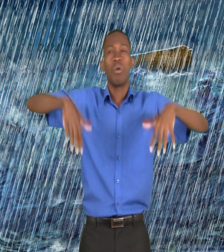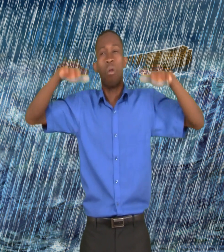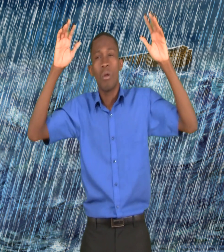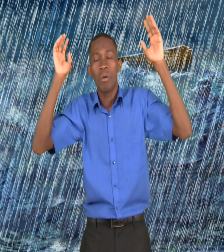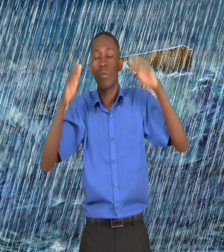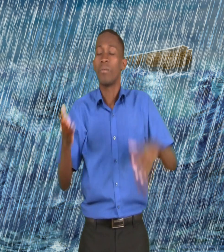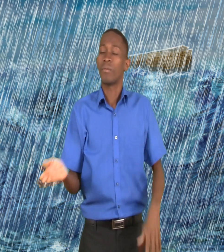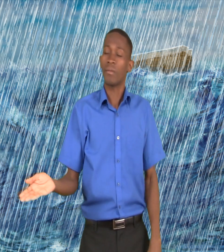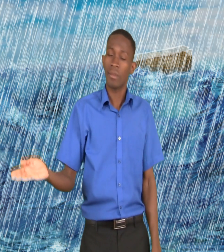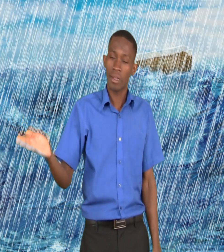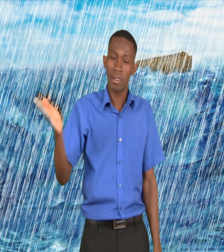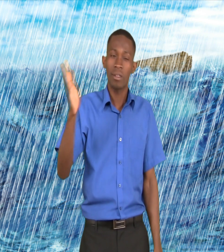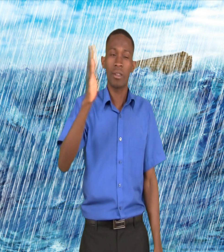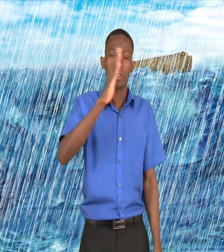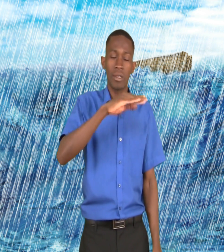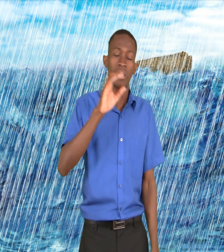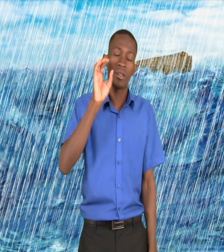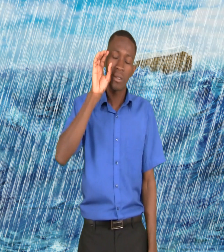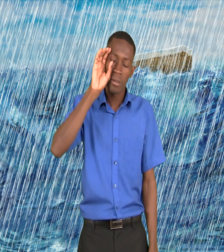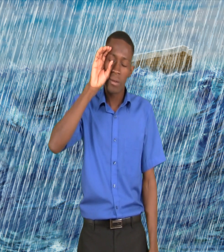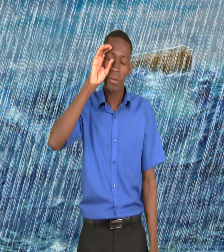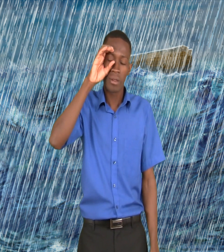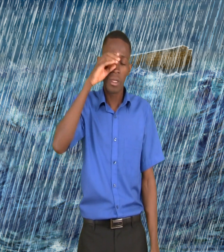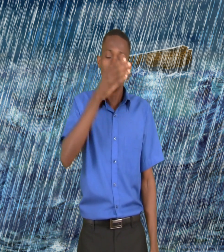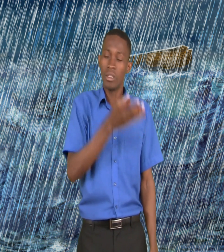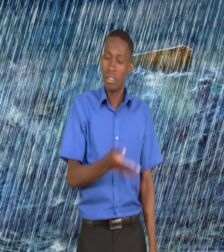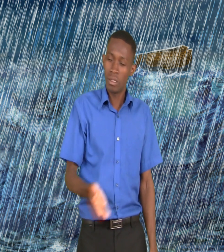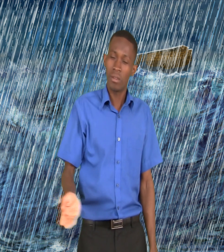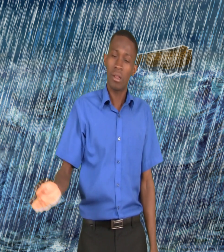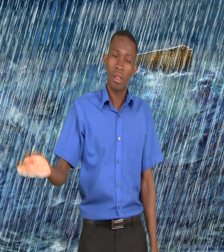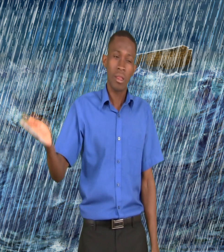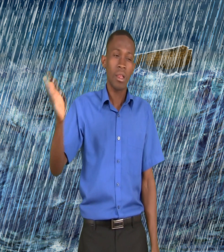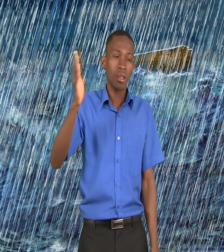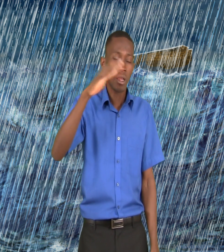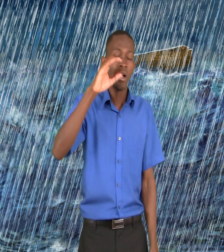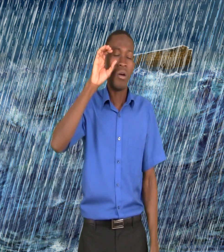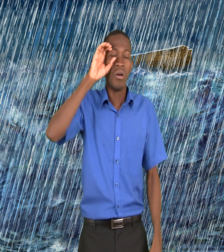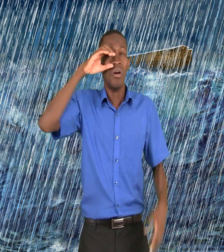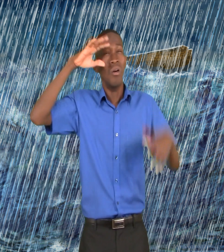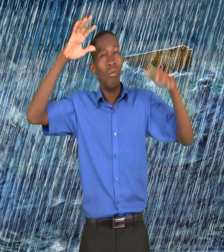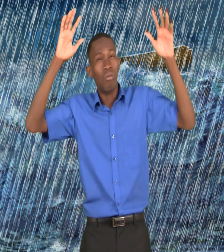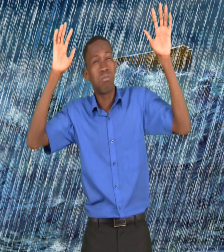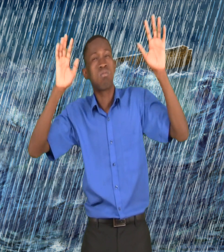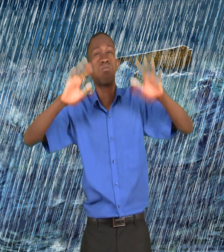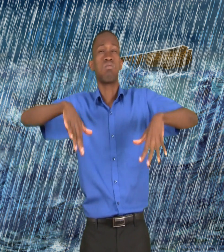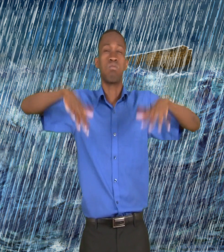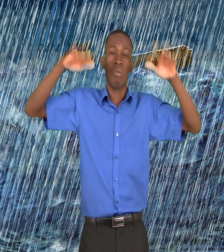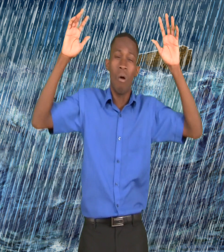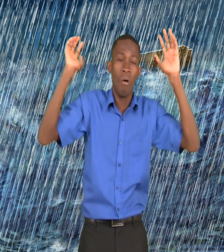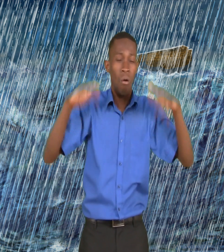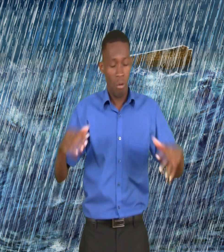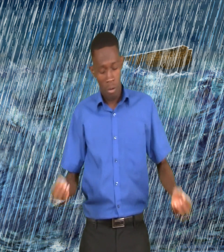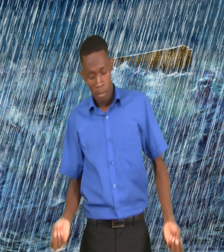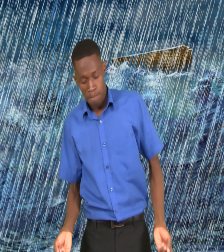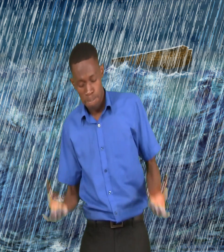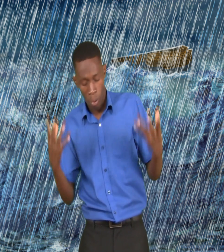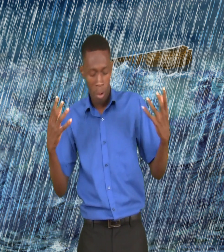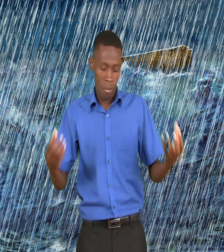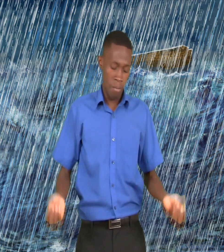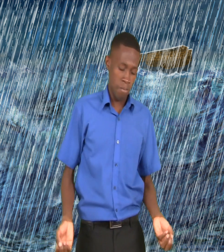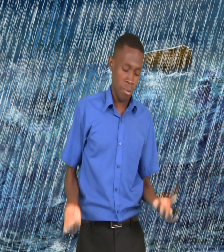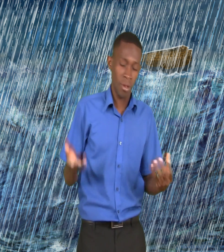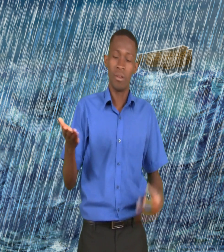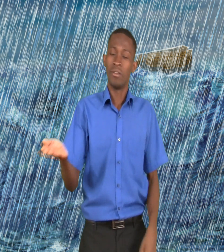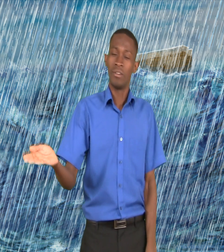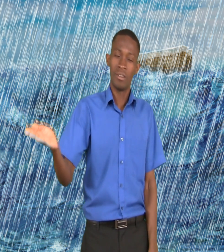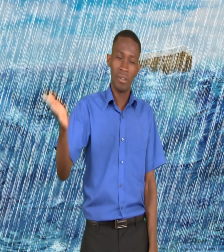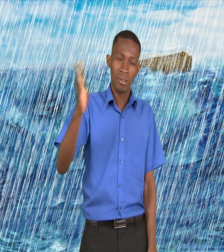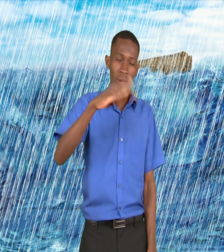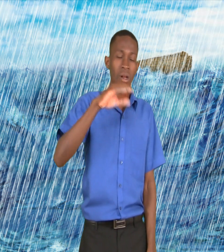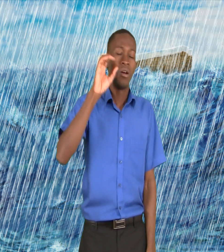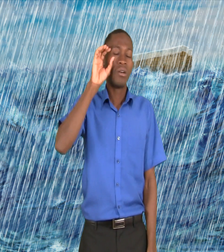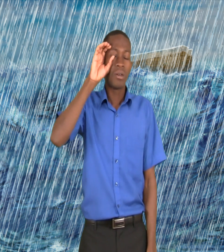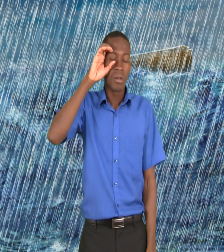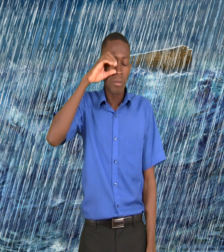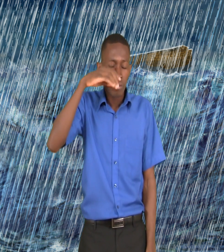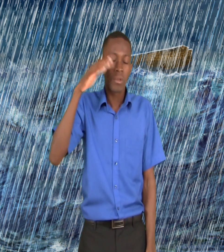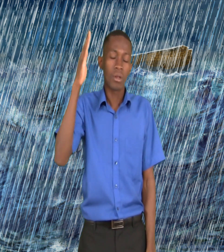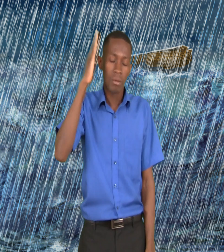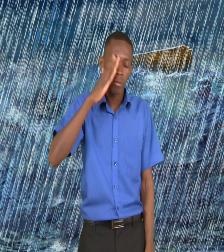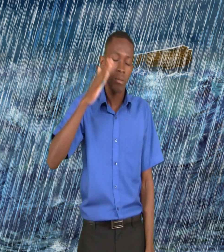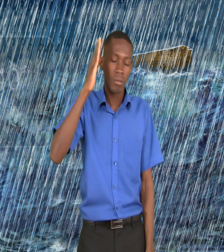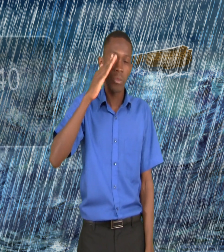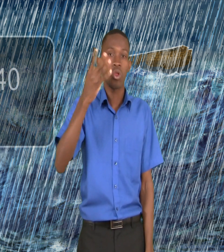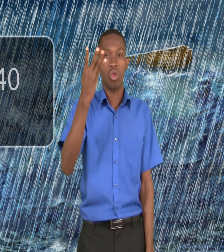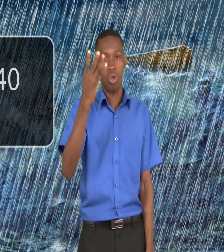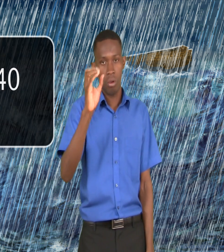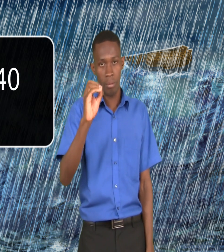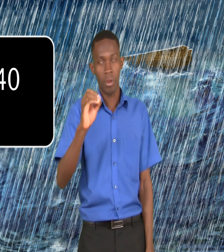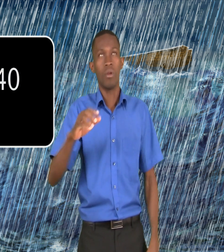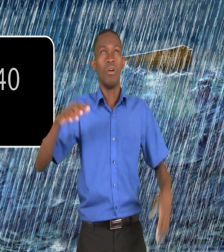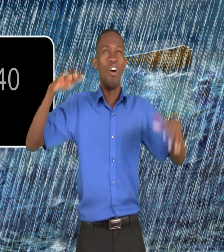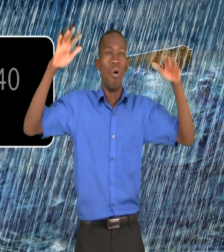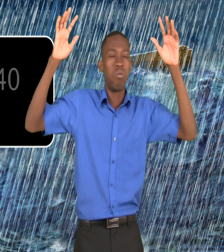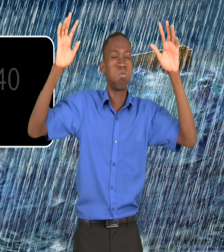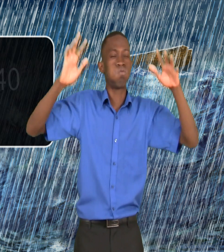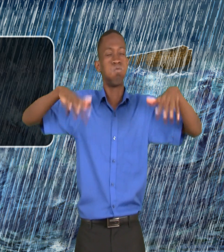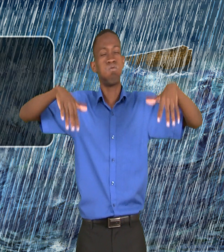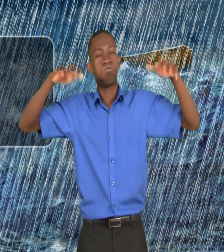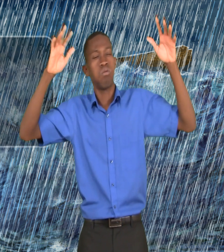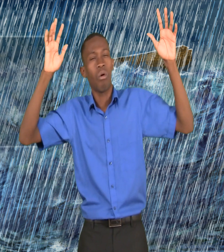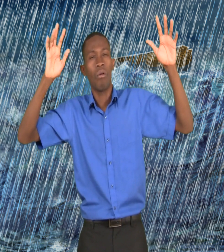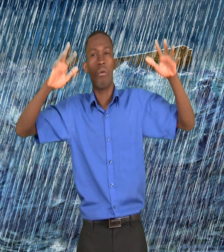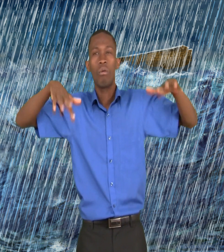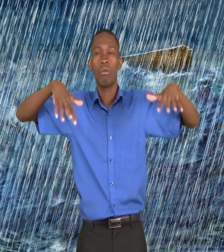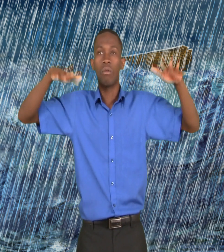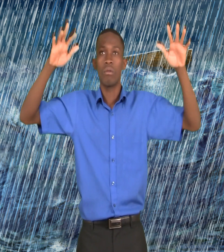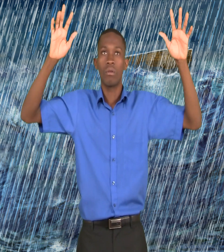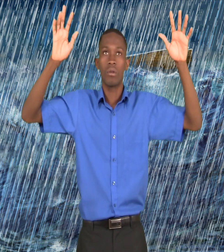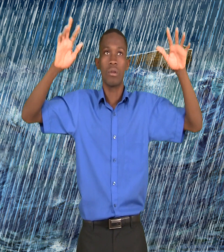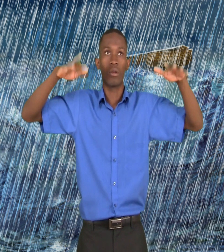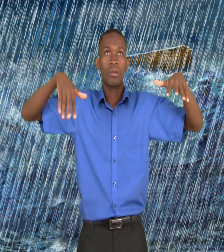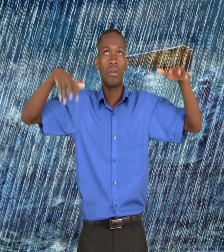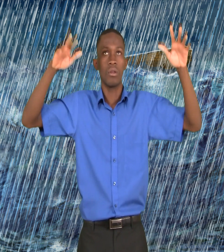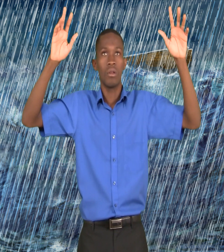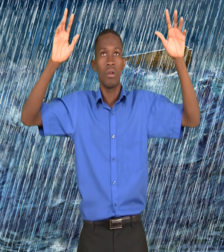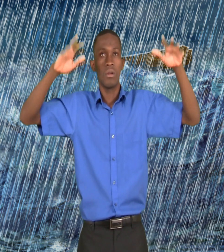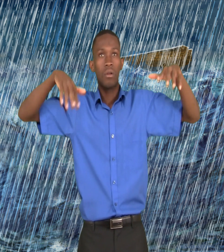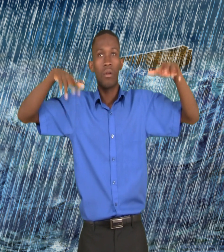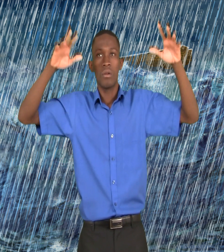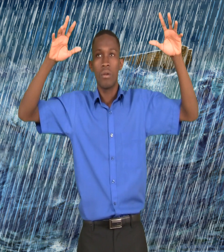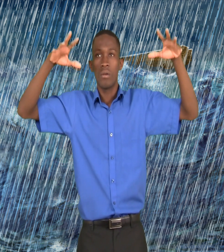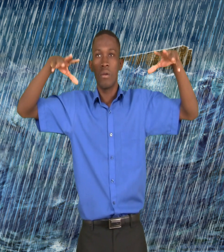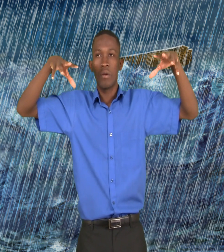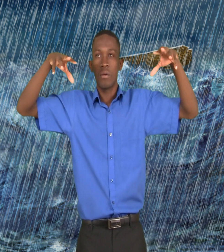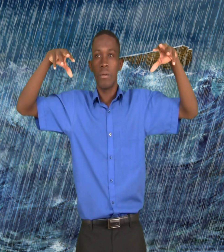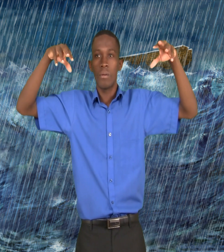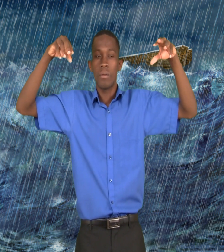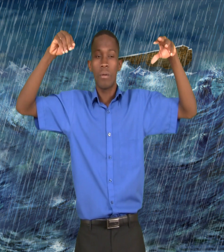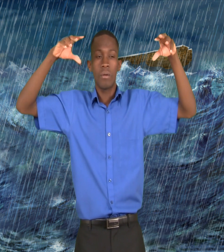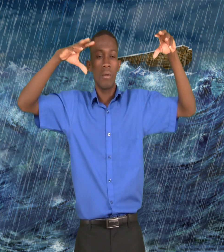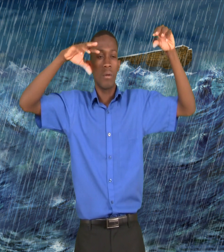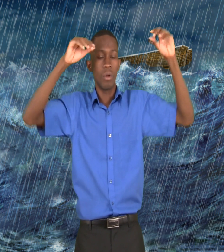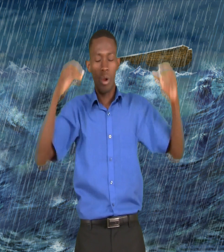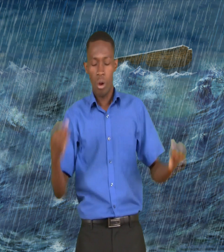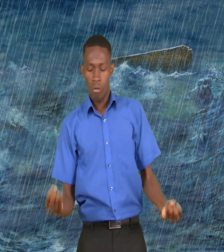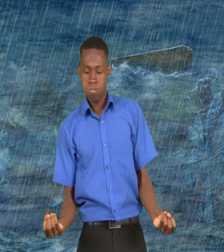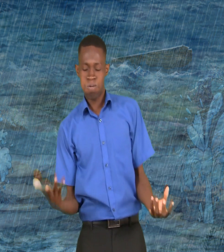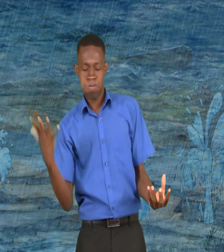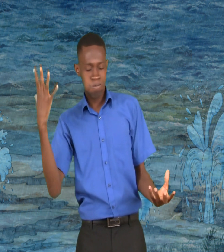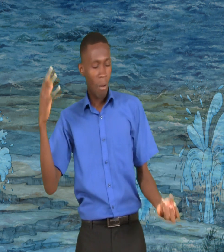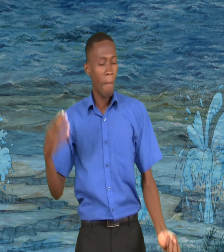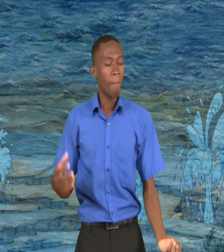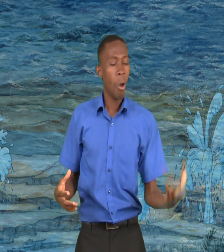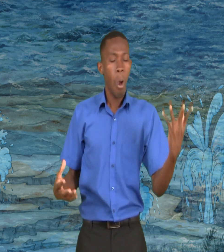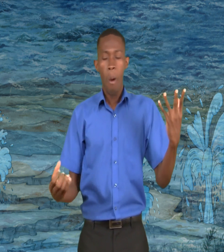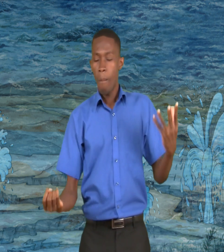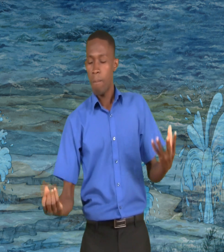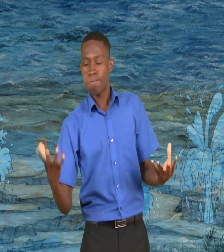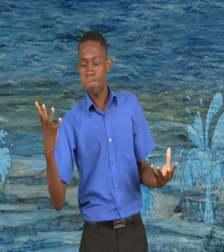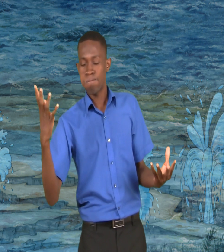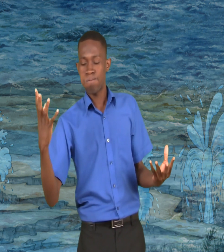So the waters continued to surge and rise greatly on the earth, and the ark floated on the surface of the waters.